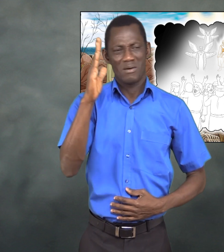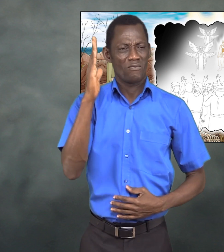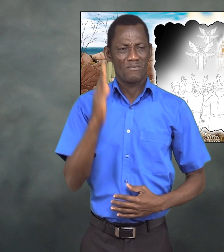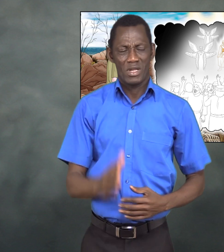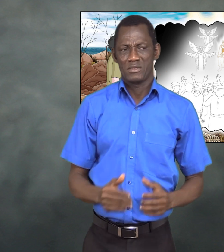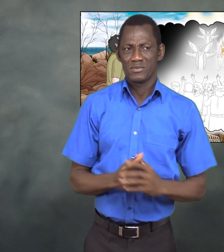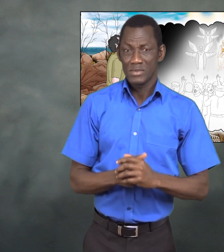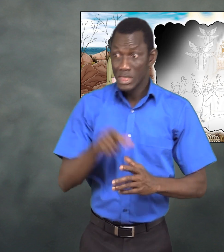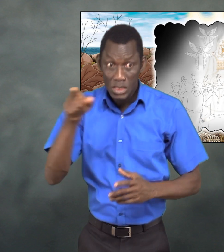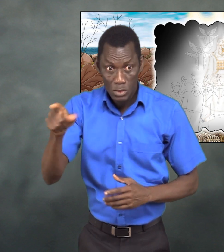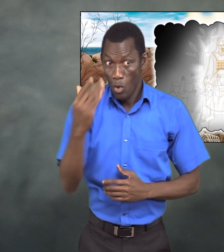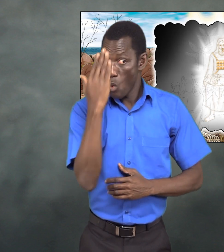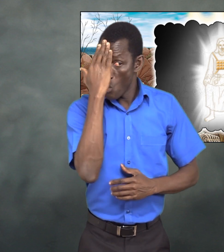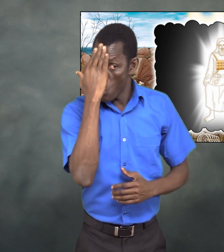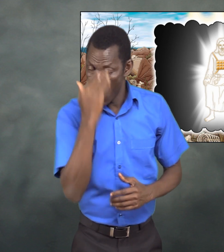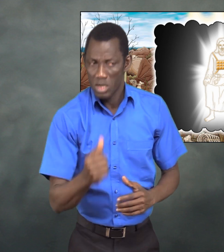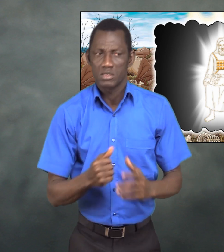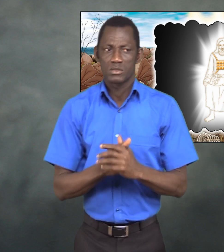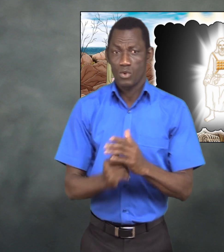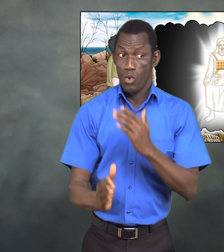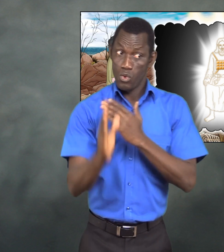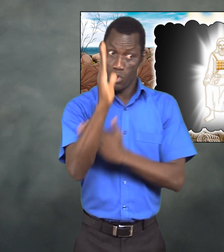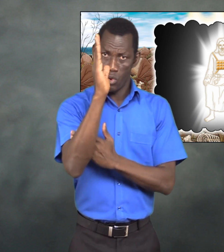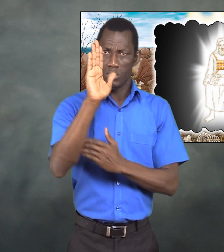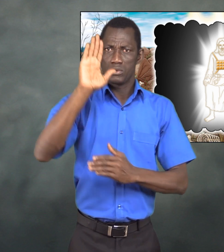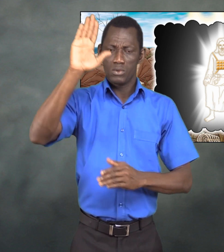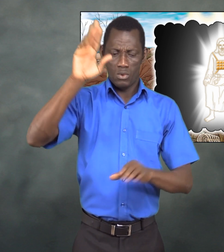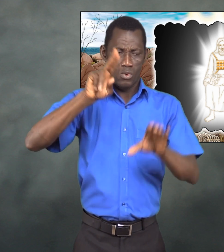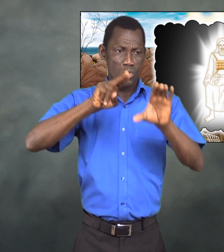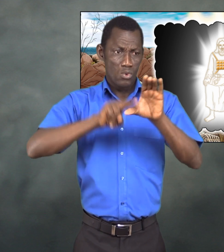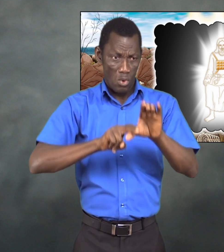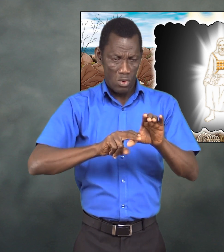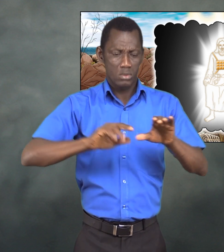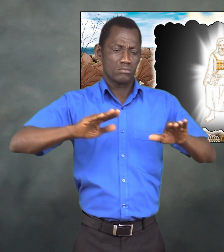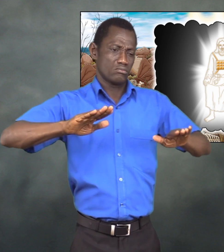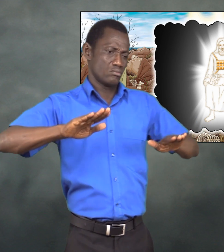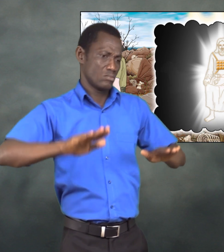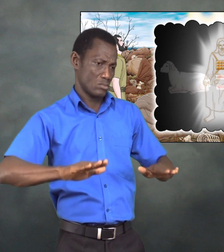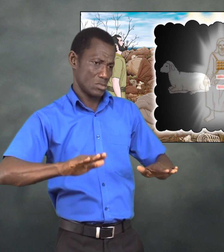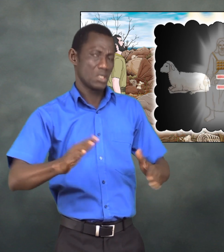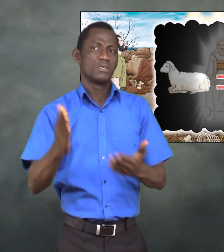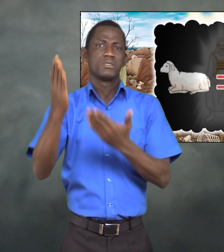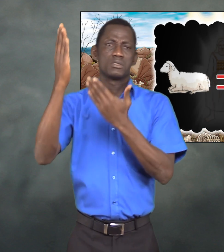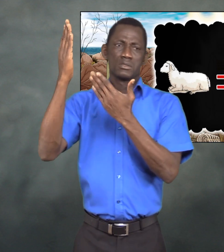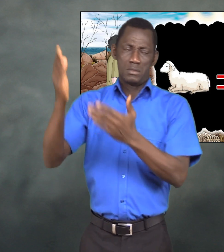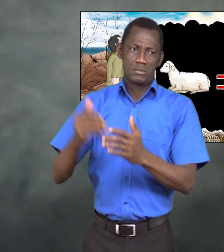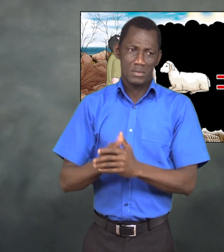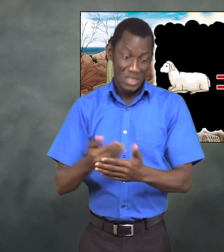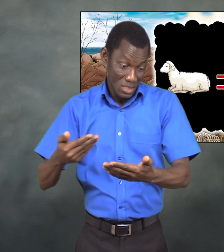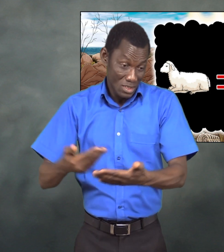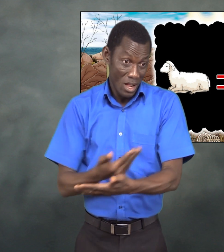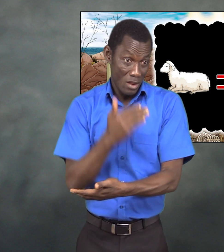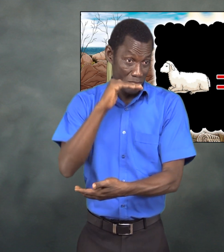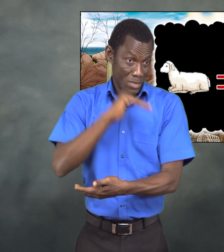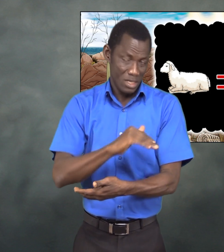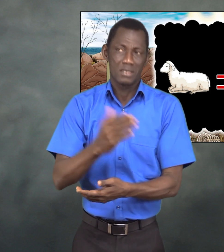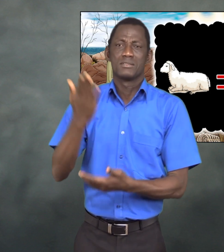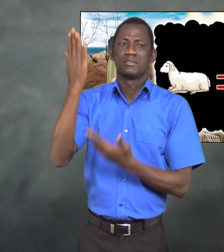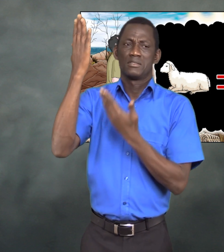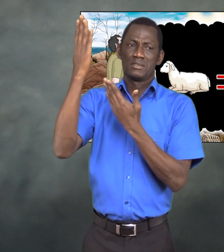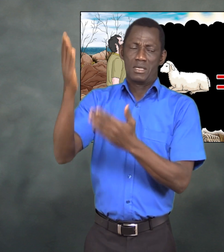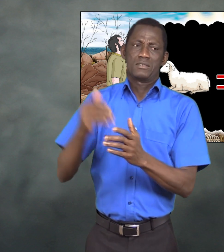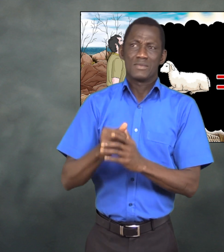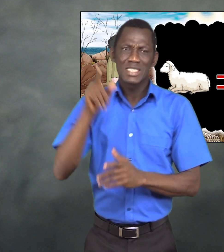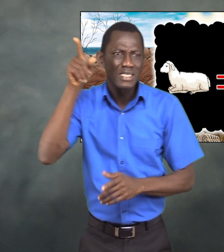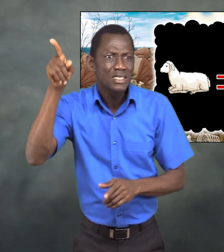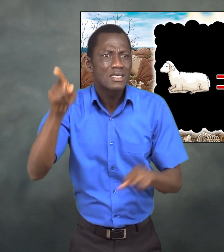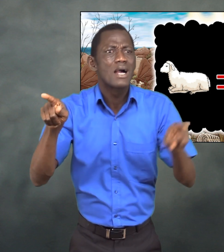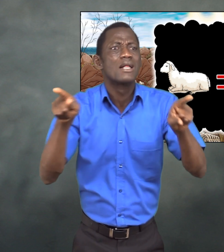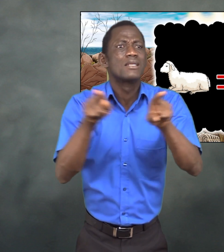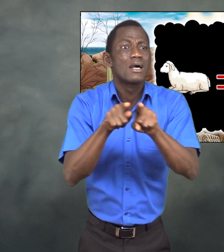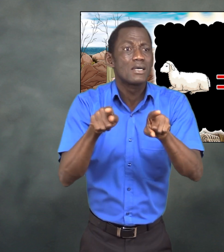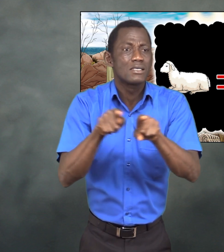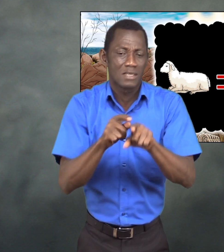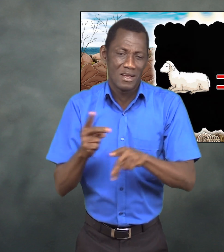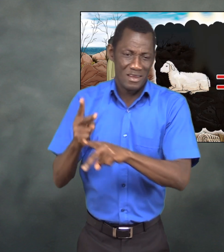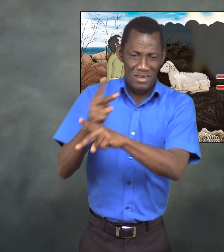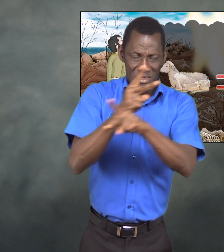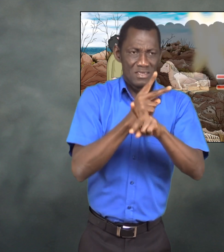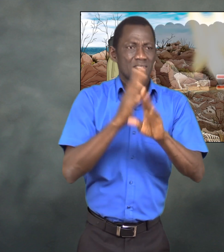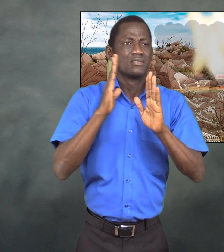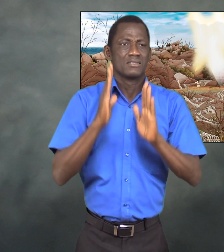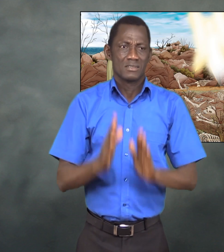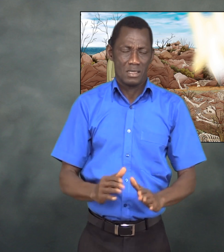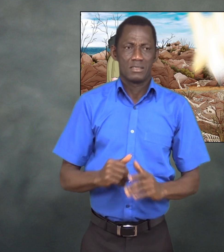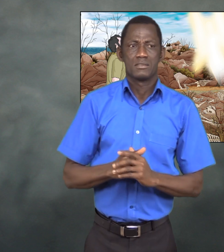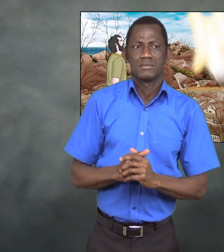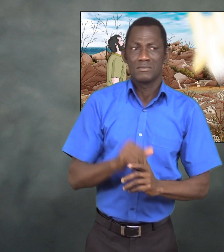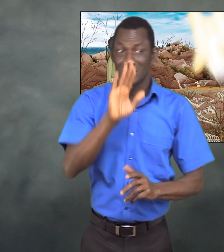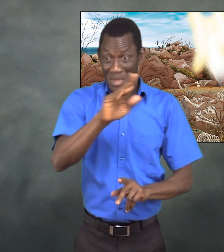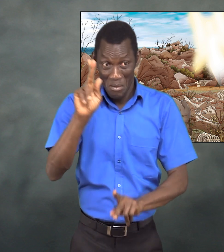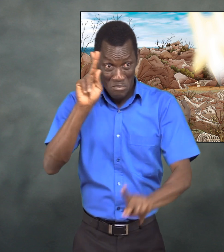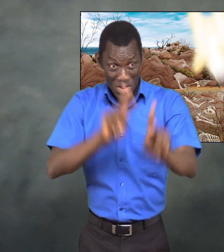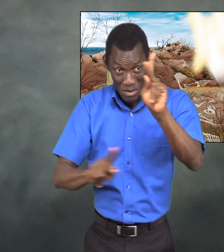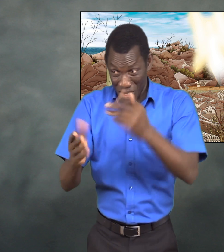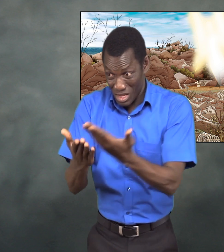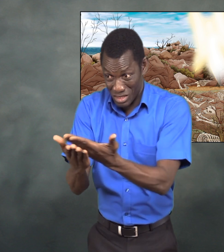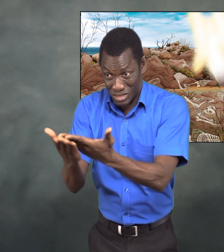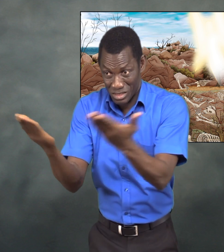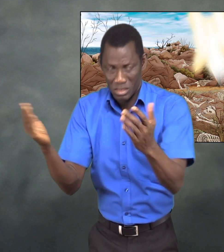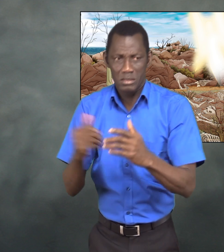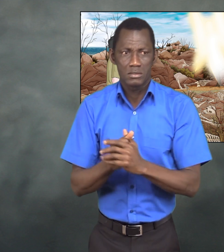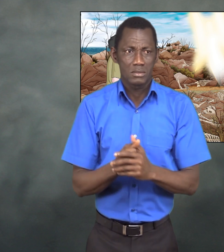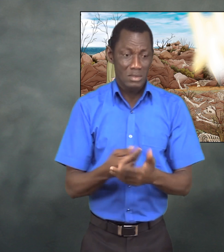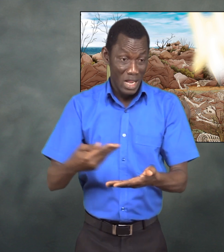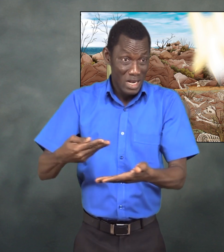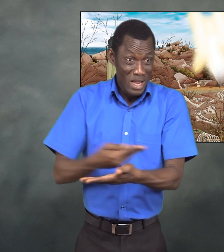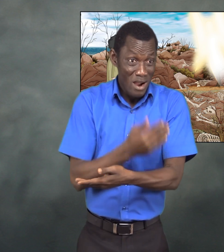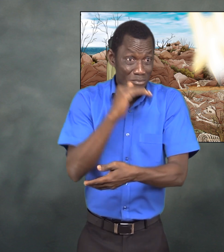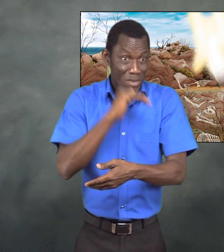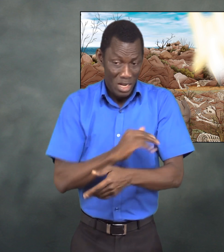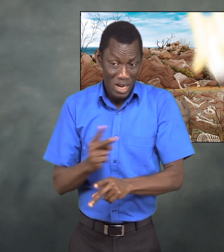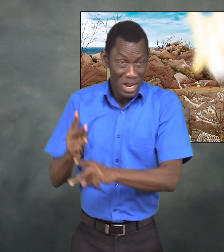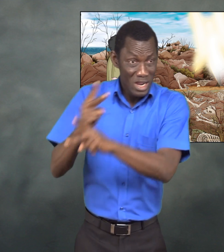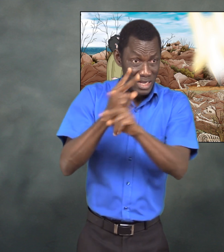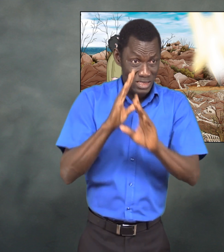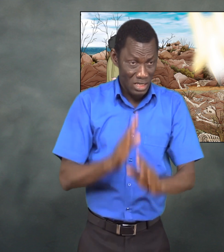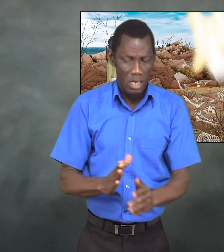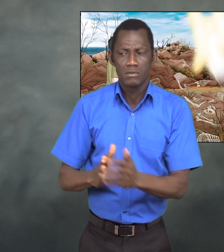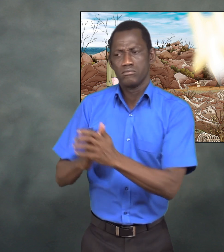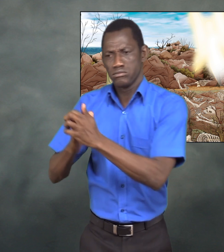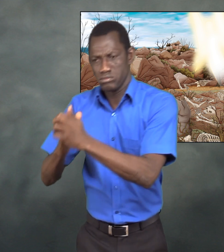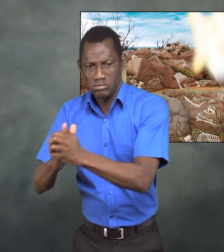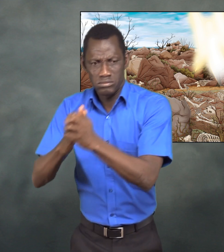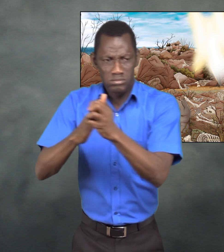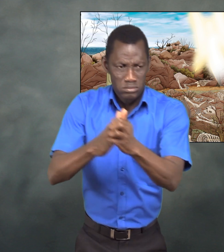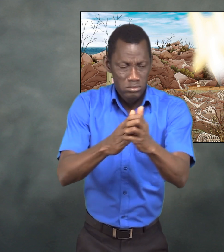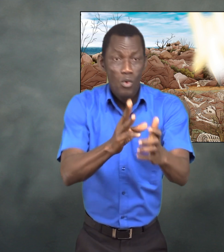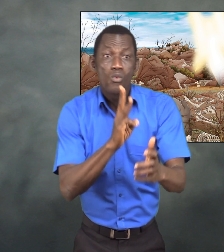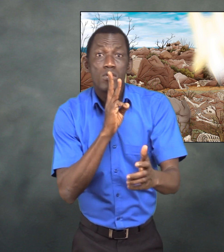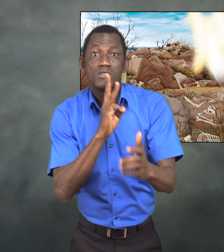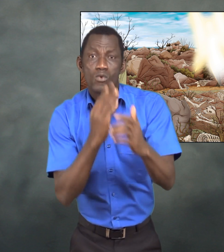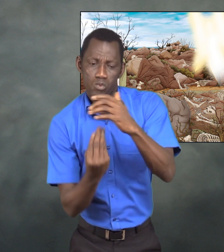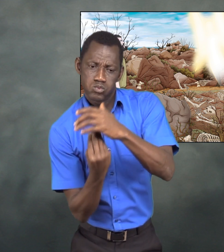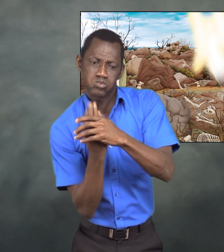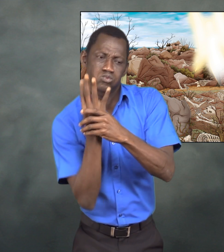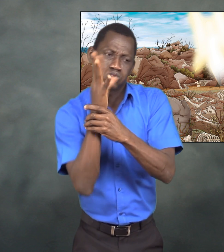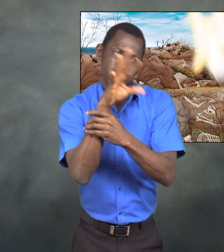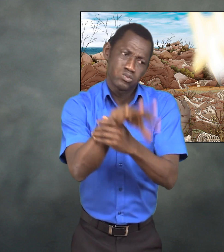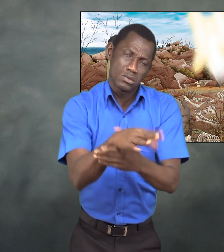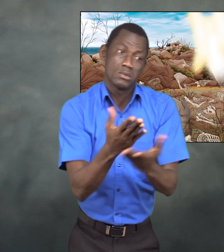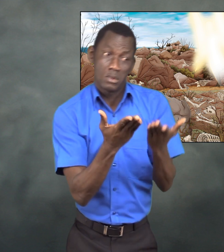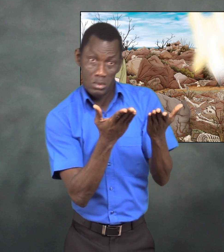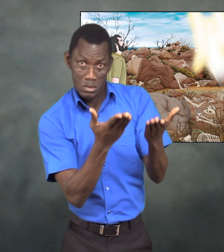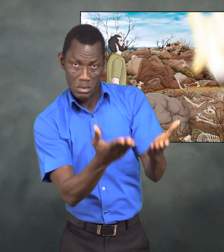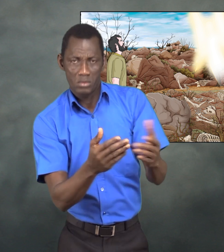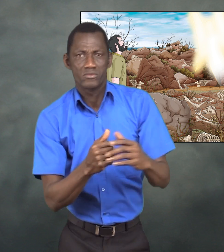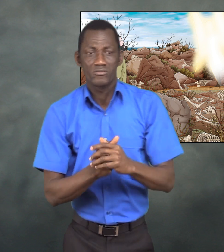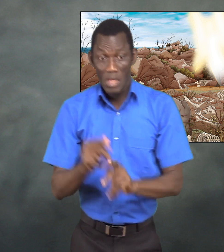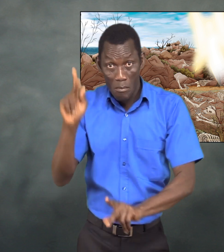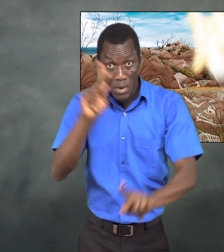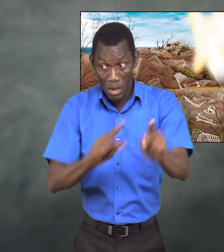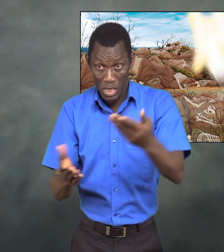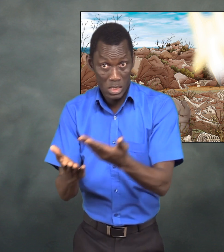For the Lamb in the center of the throne will be their shepherd.